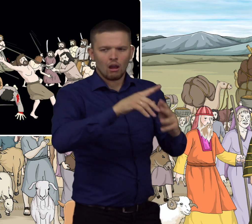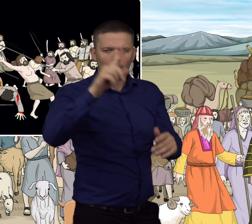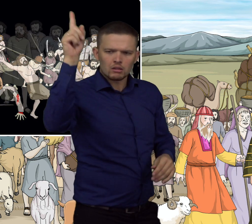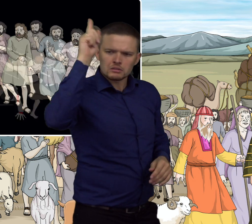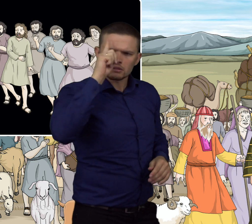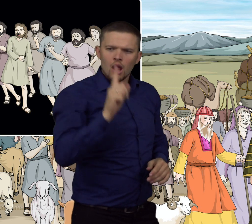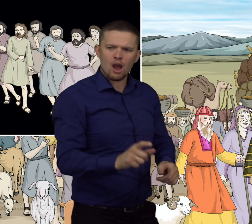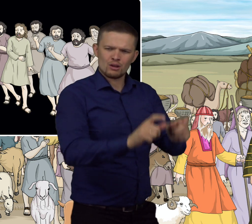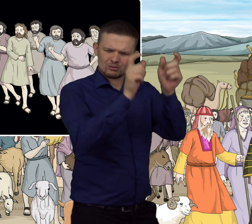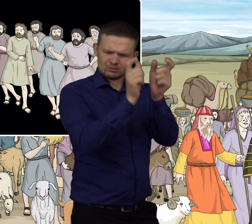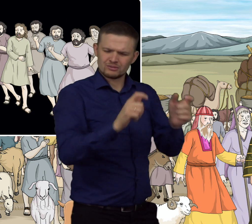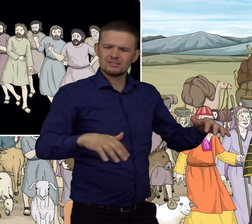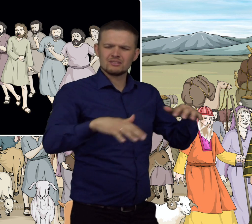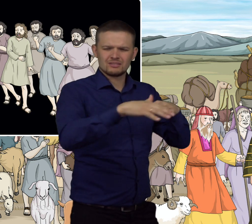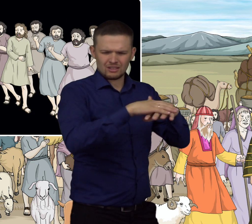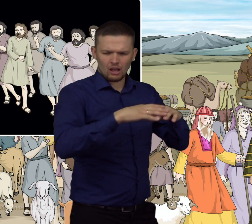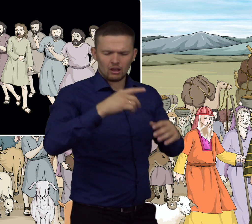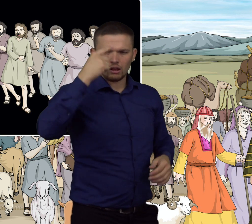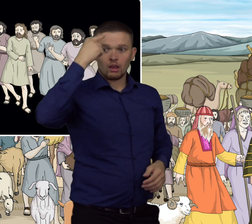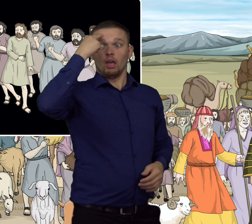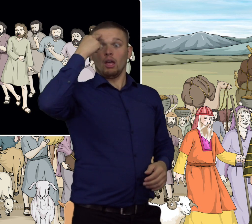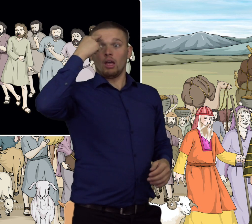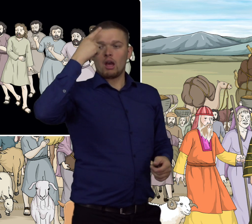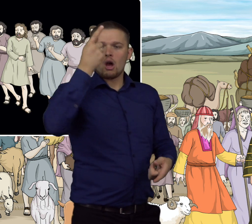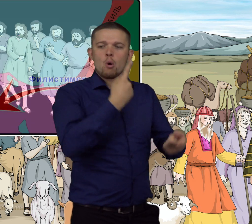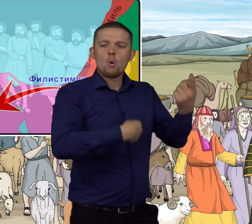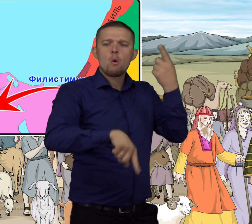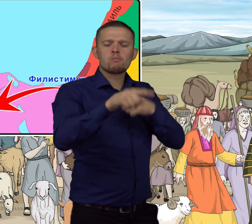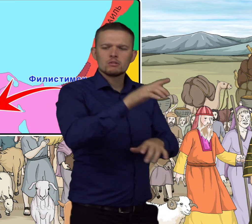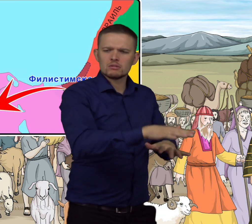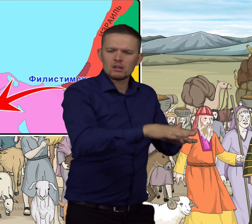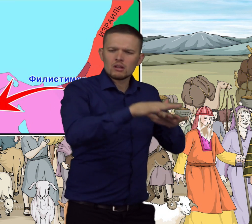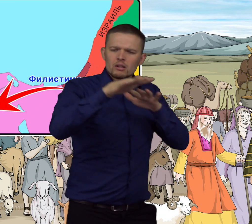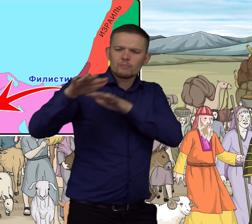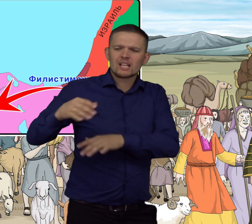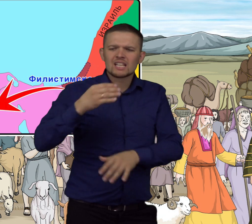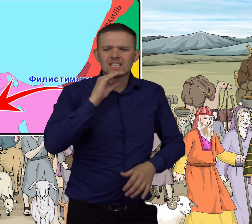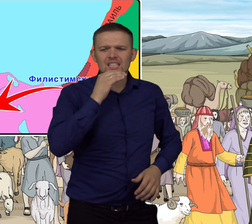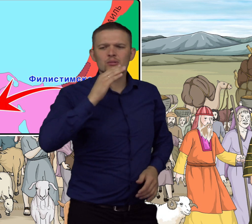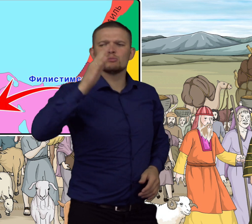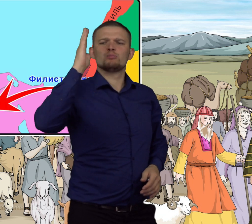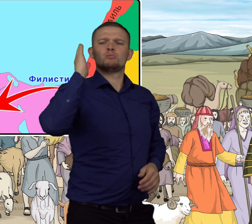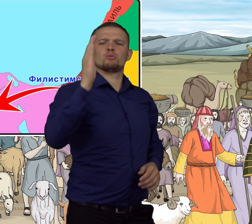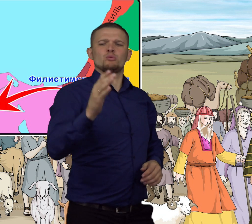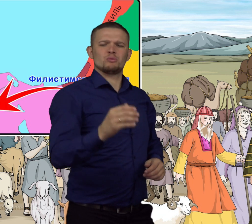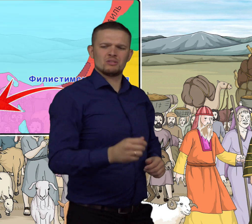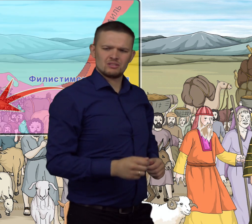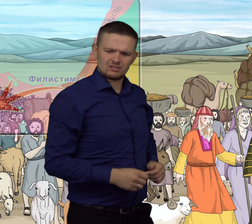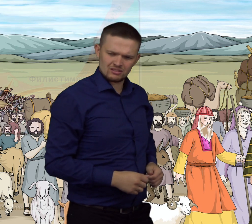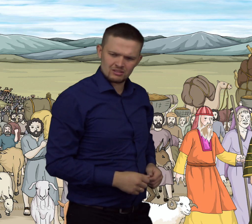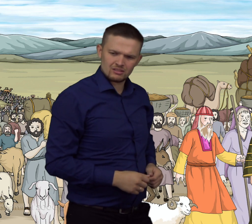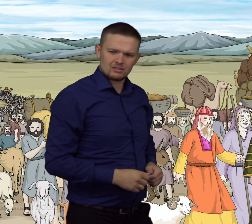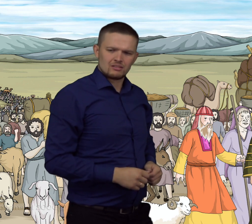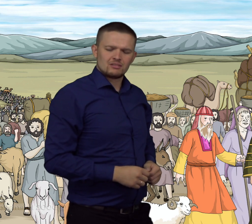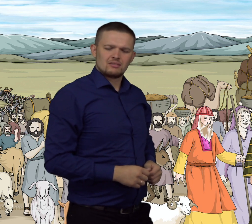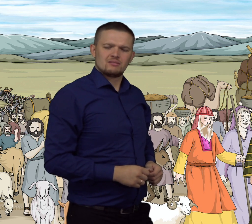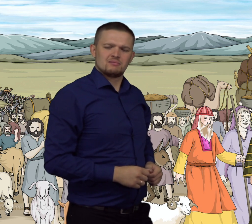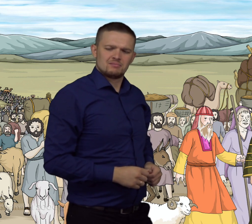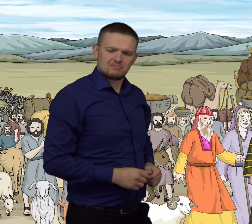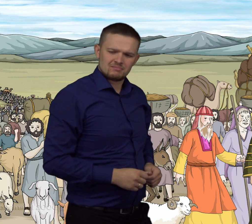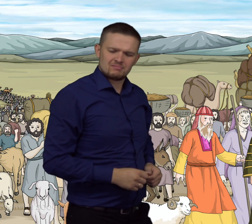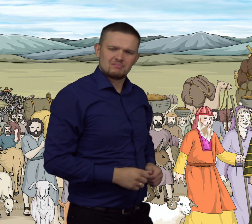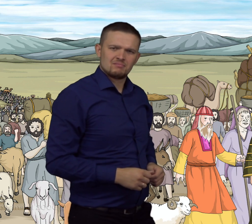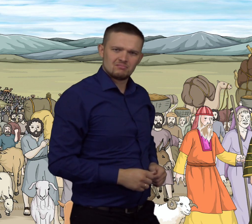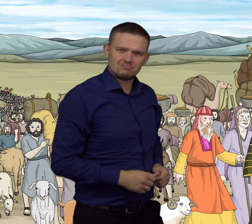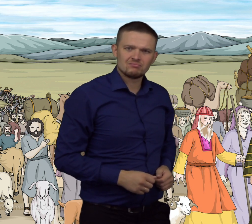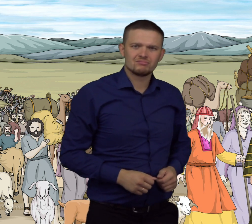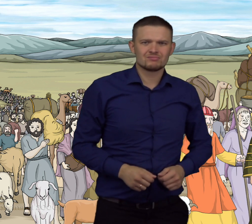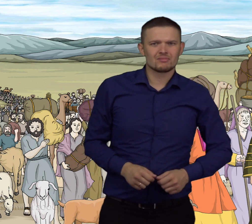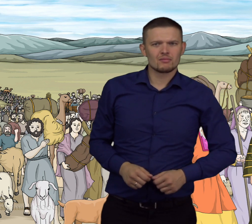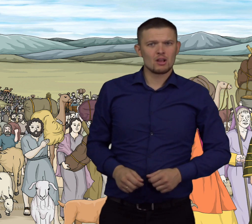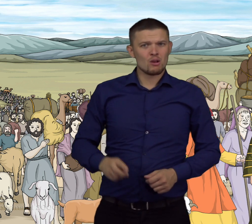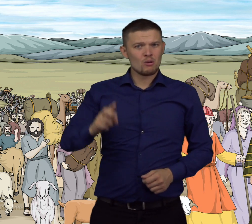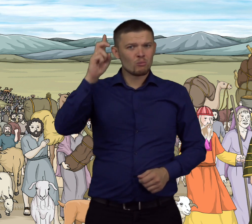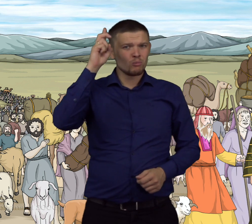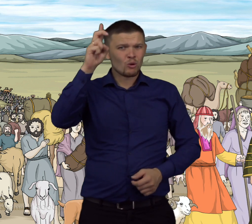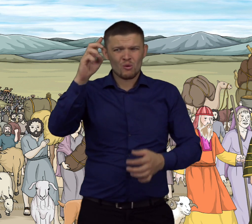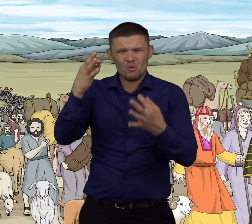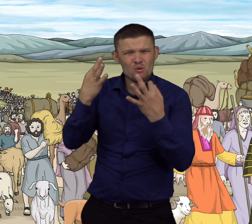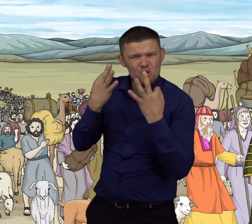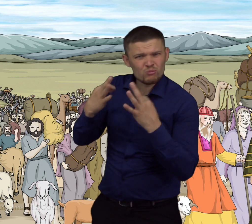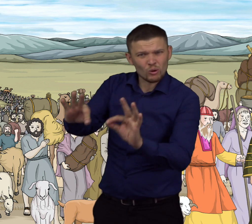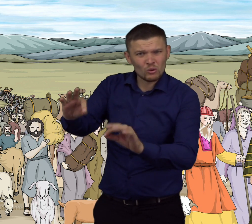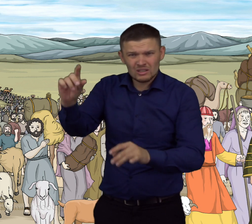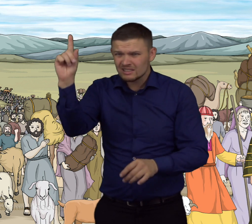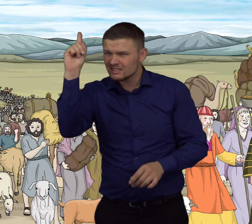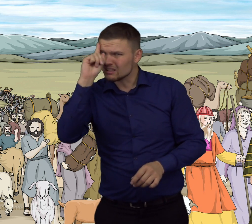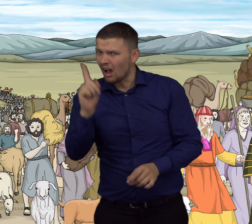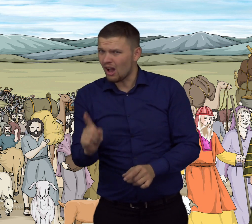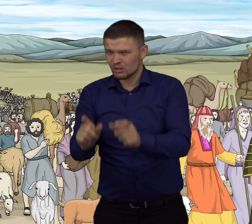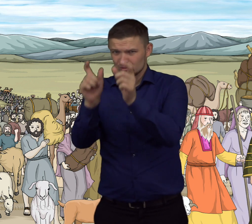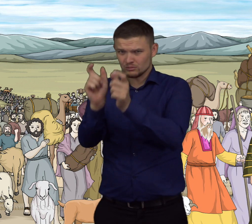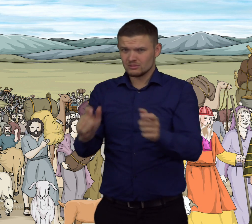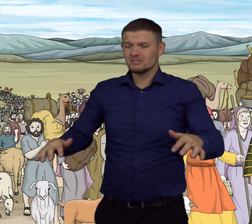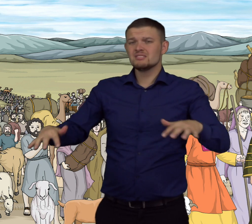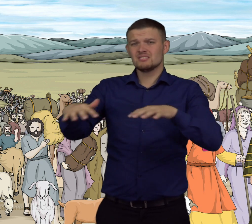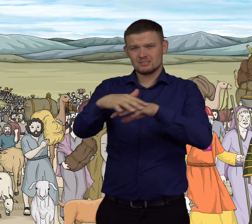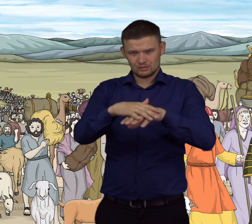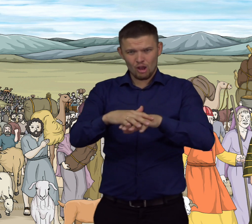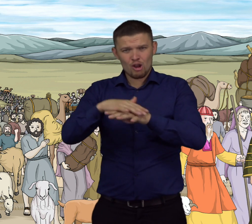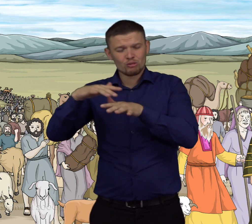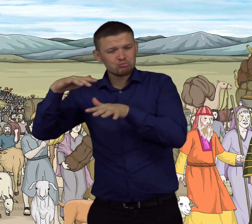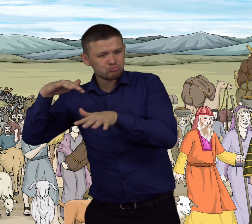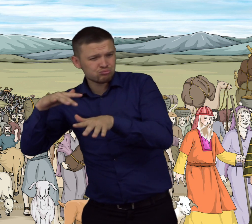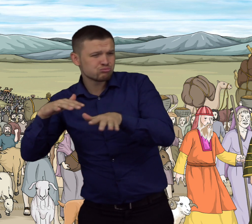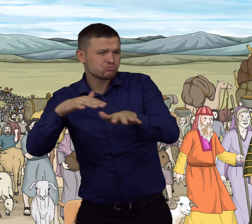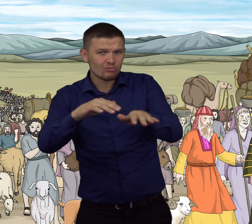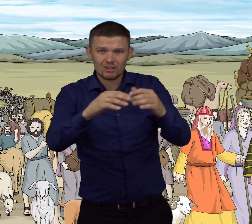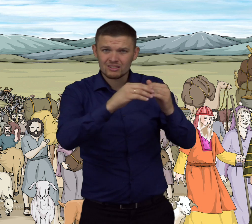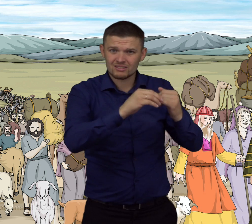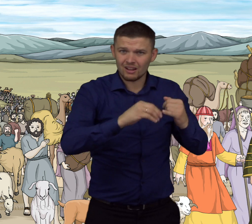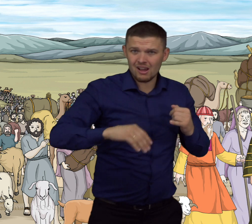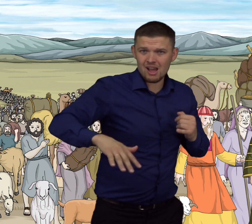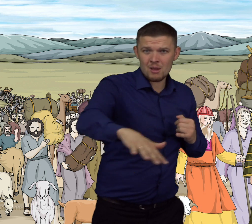And the Israelites left the land of Egypt arrayed for battle.